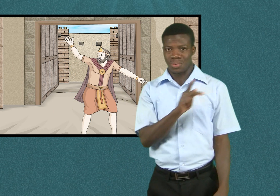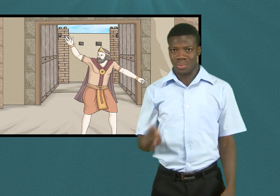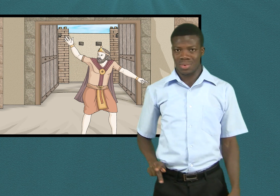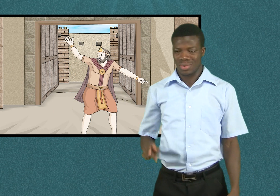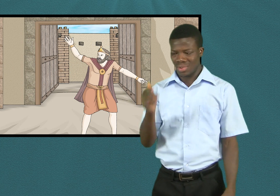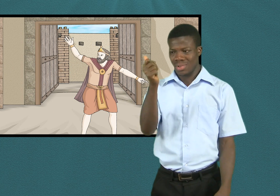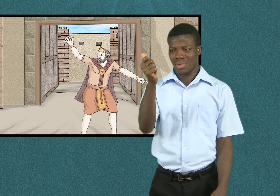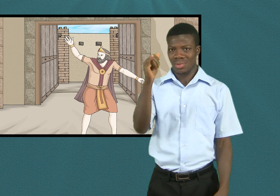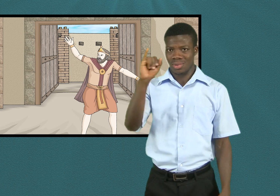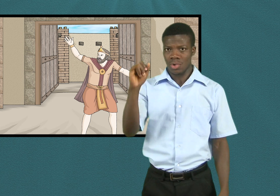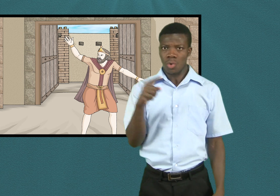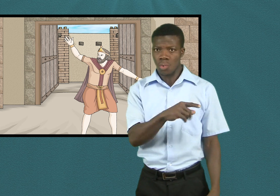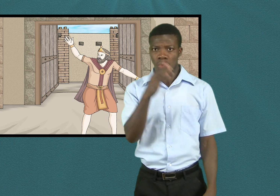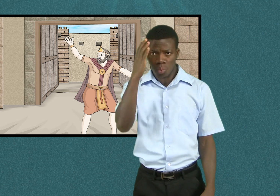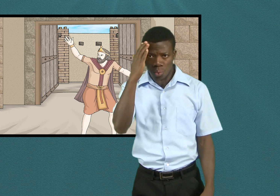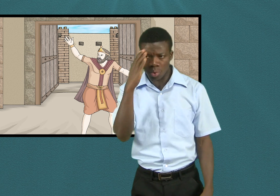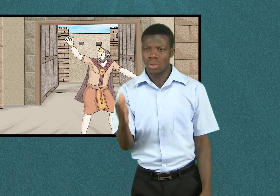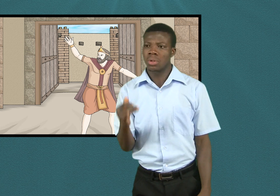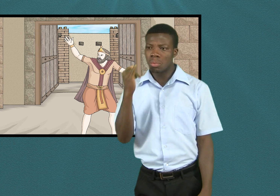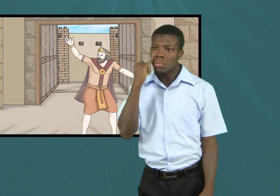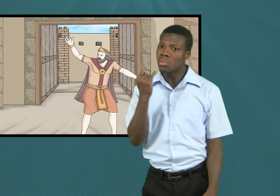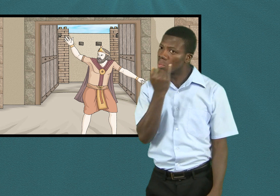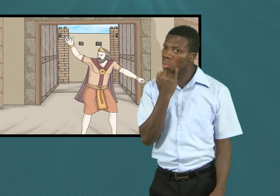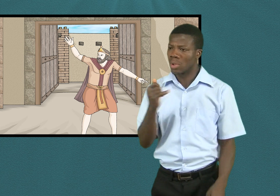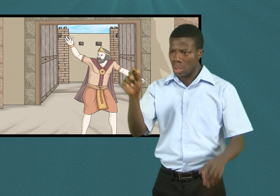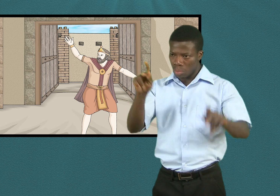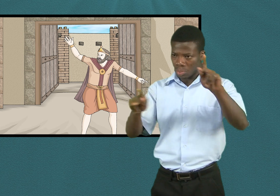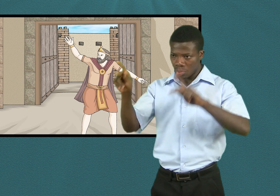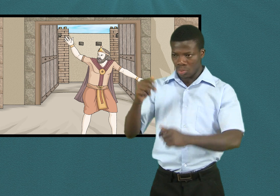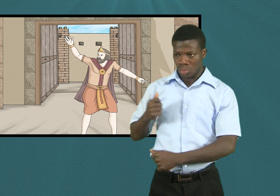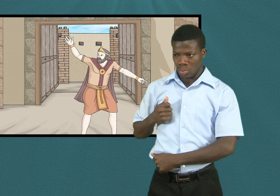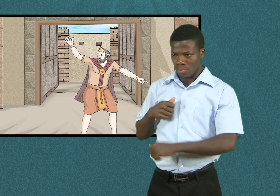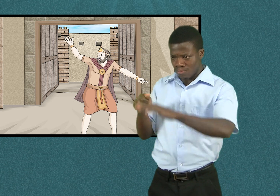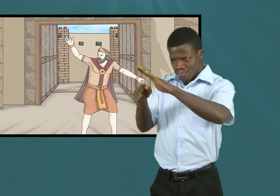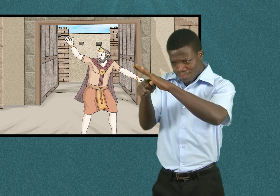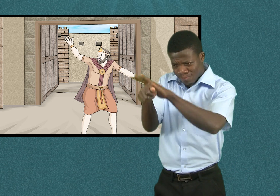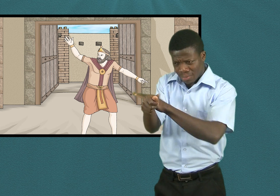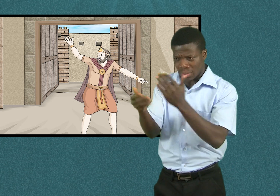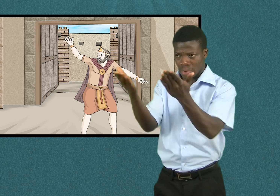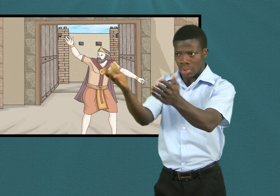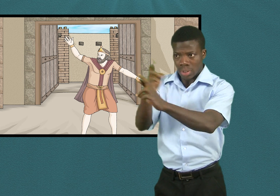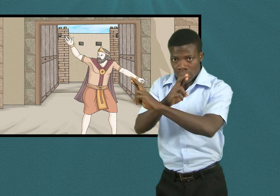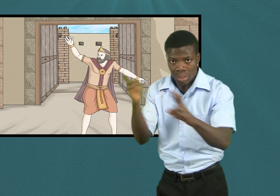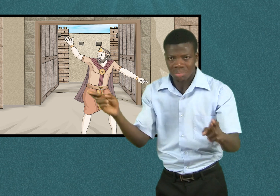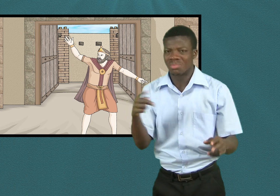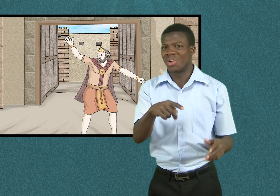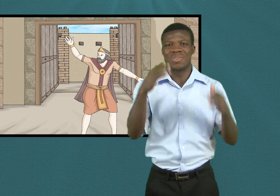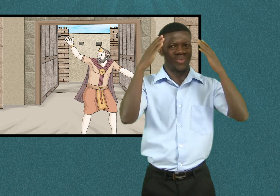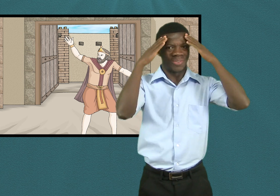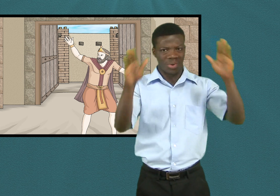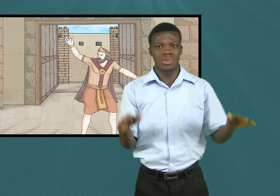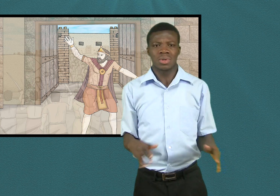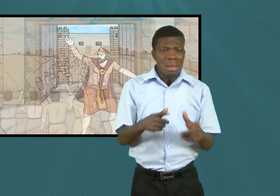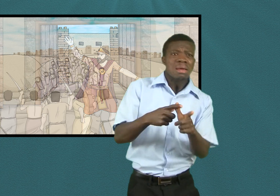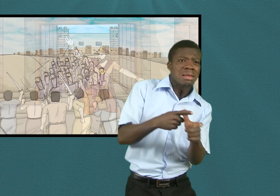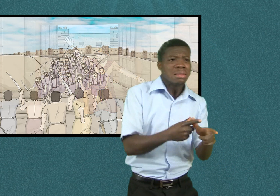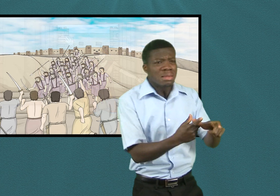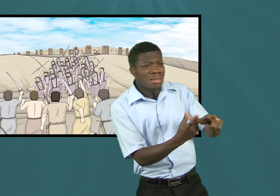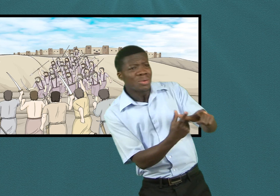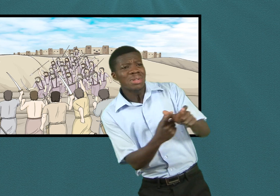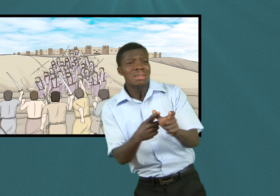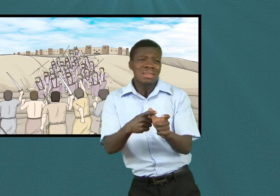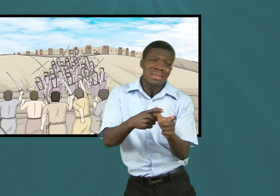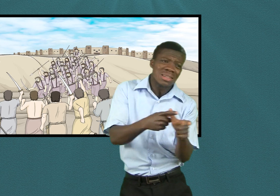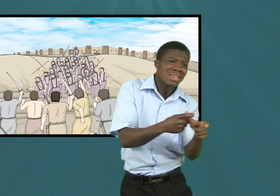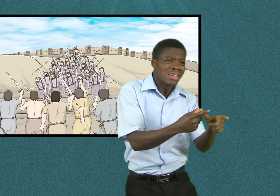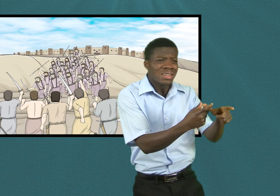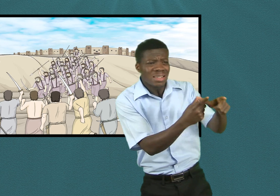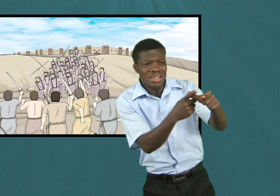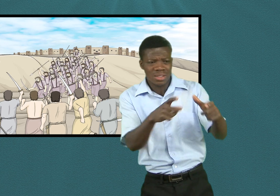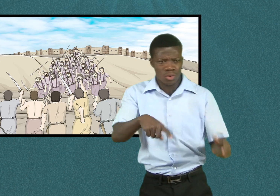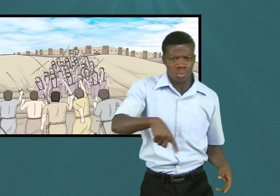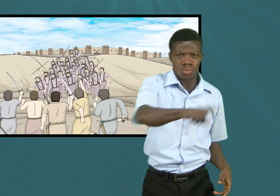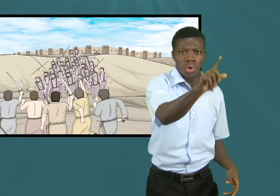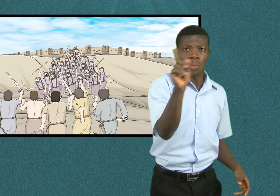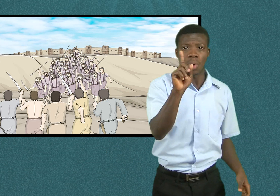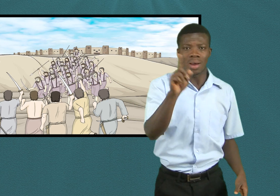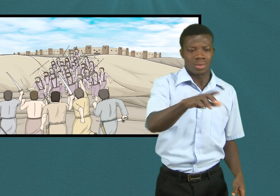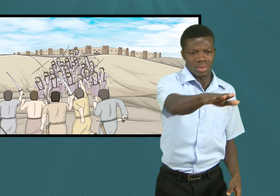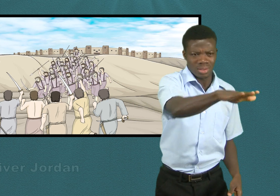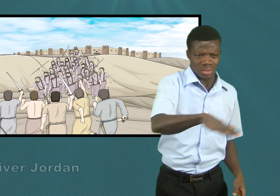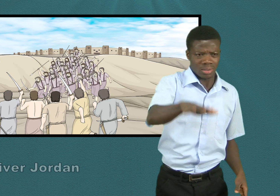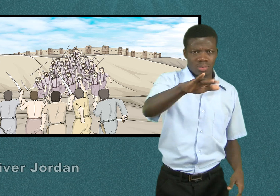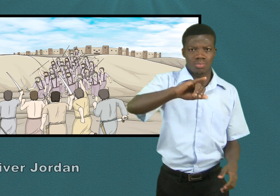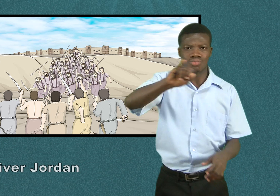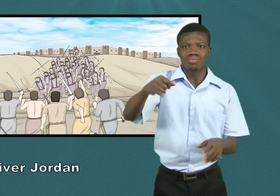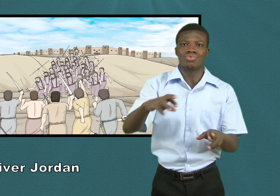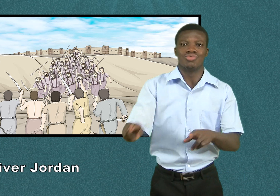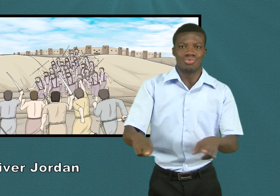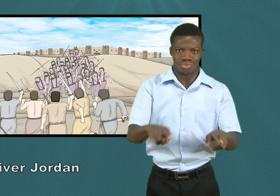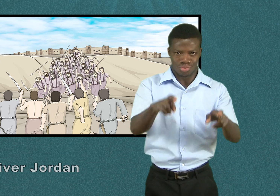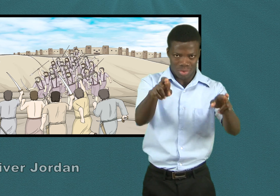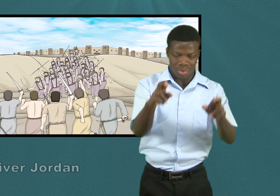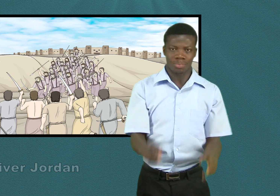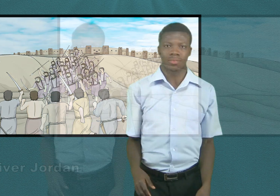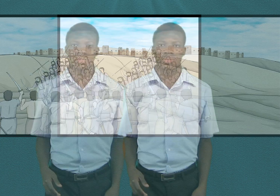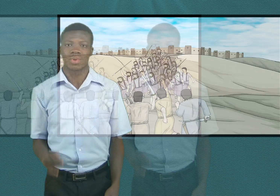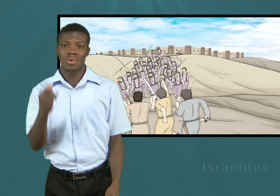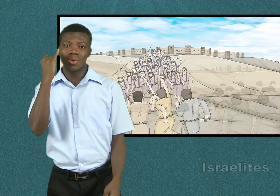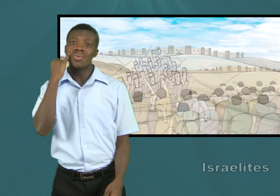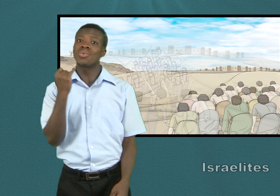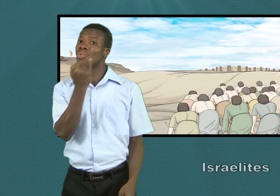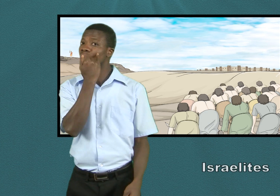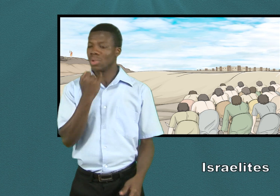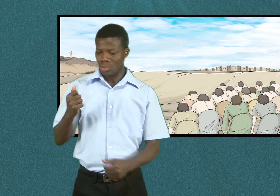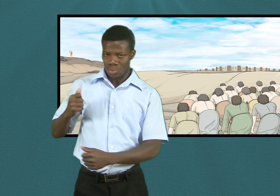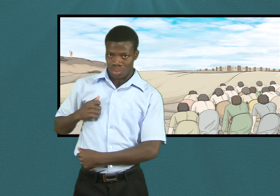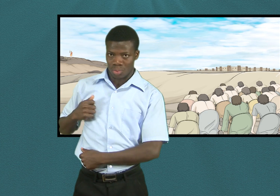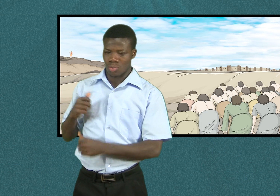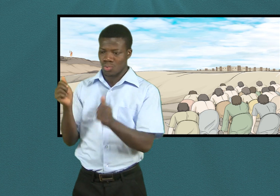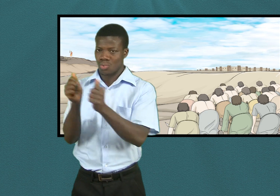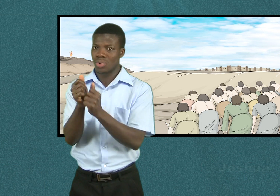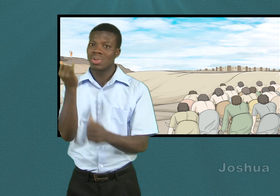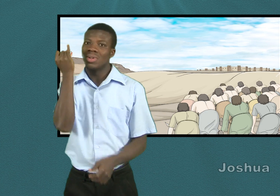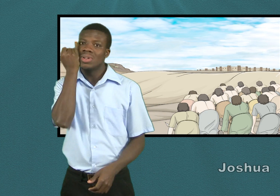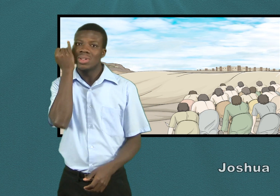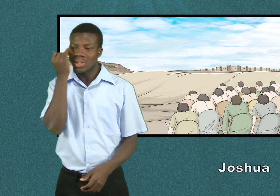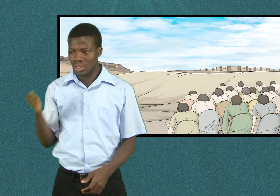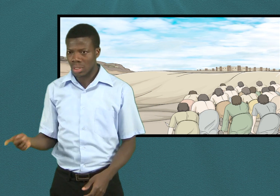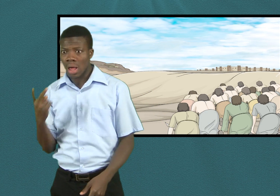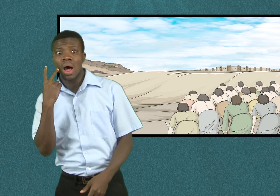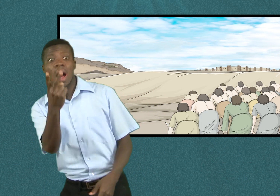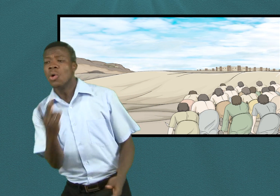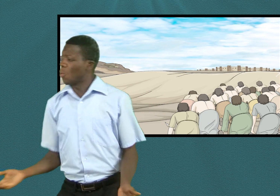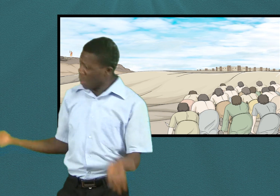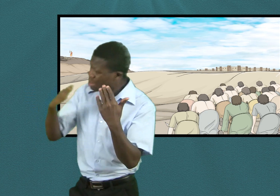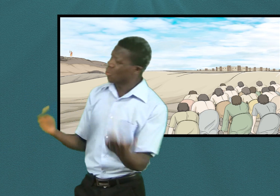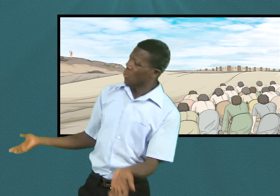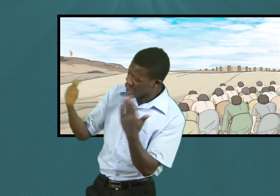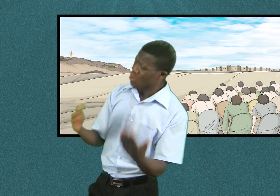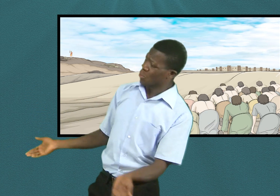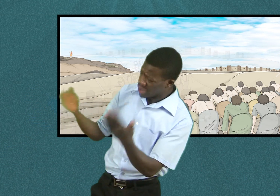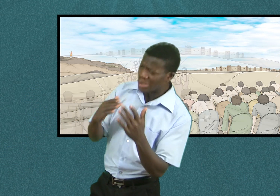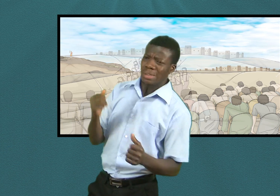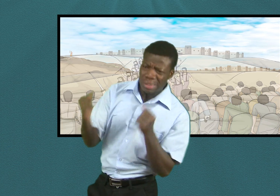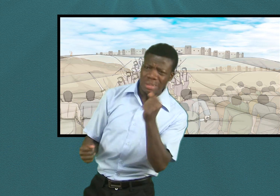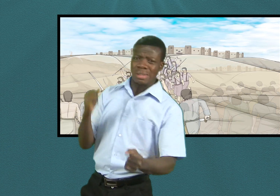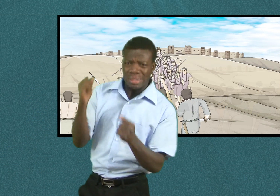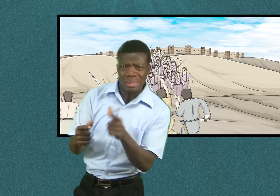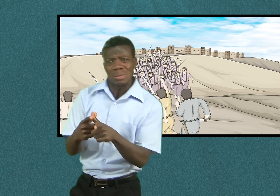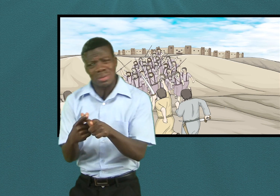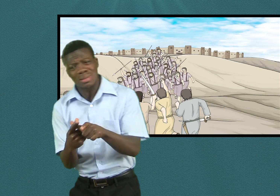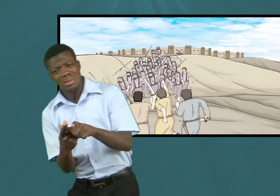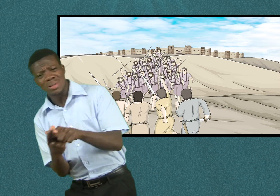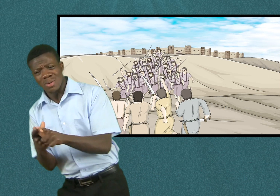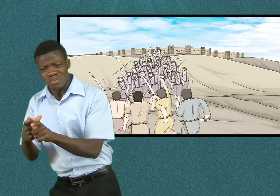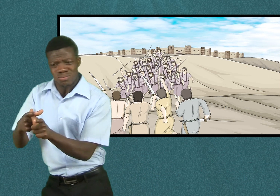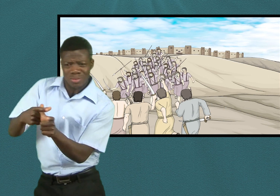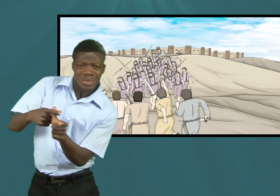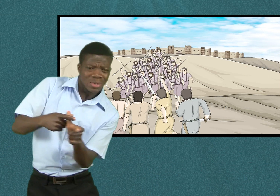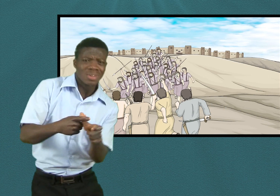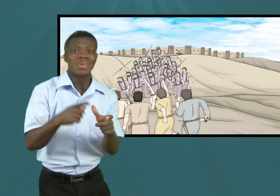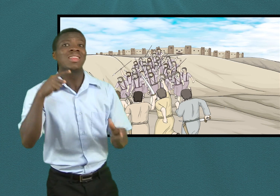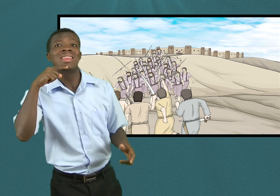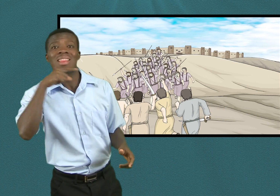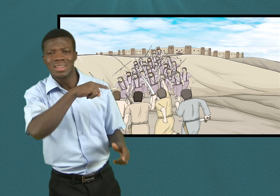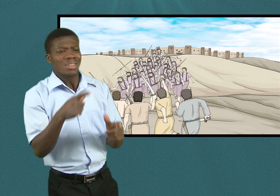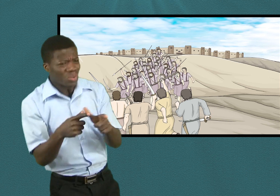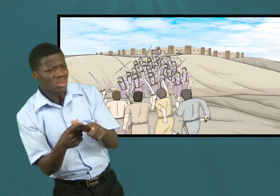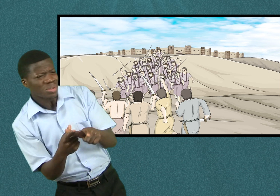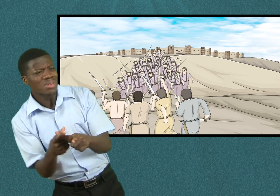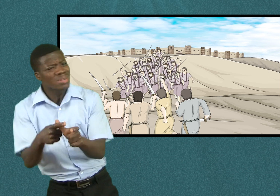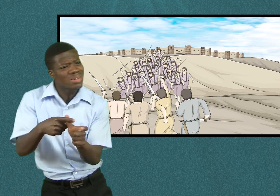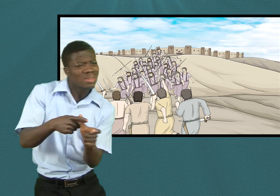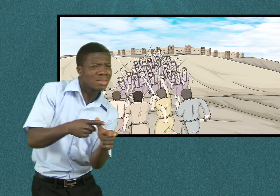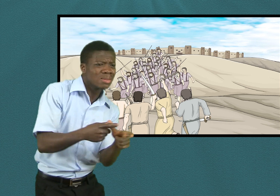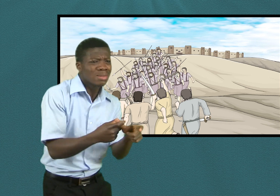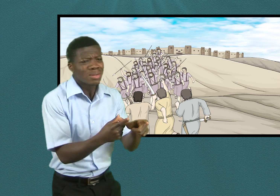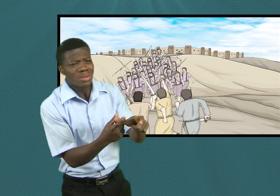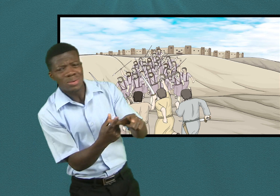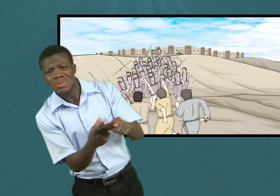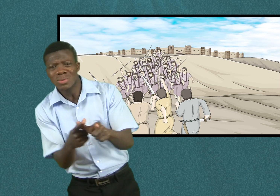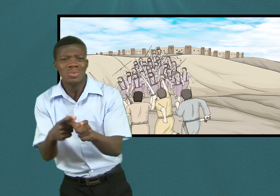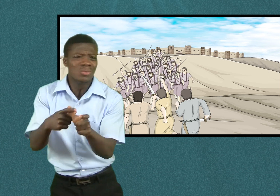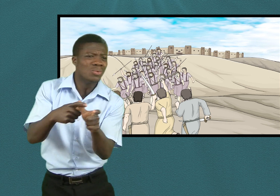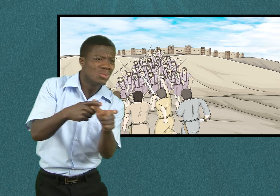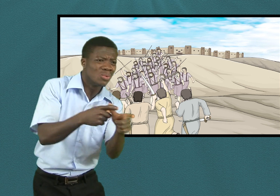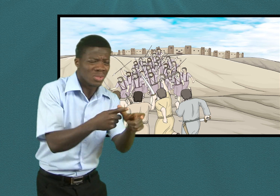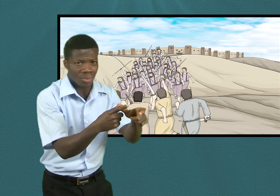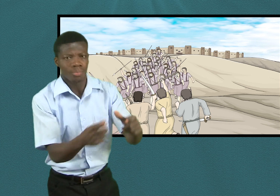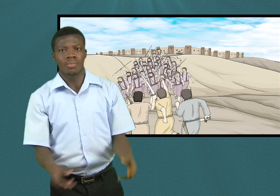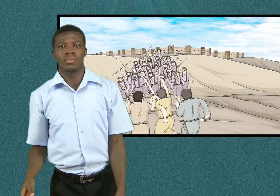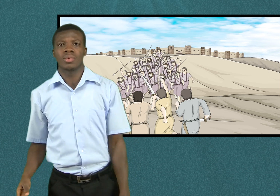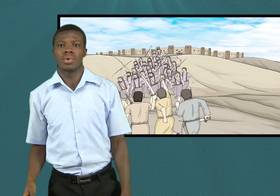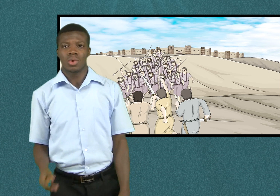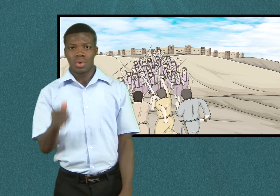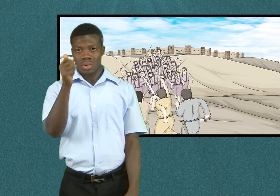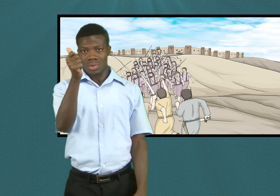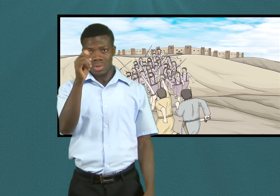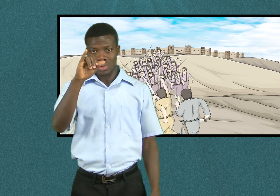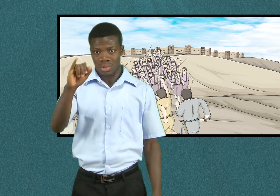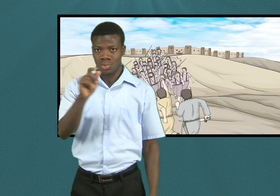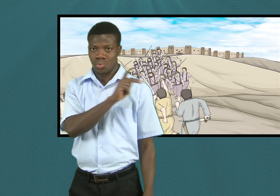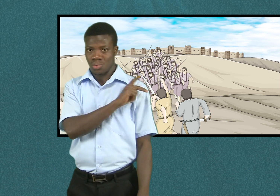But he did not know that an ambush had been set up against him behind the city. Joshua and all Israel let themselves be beaten back before them, and they fled toward the wilderness.